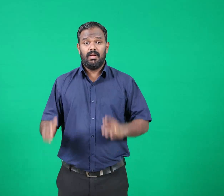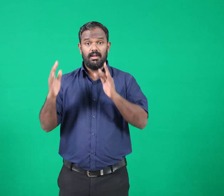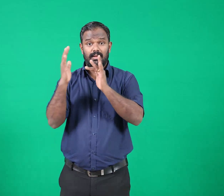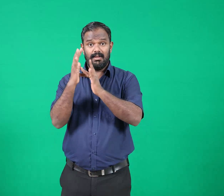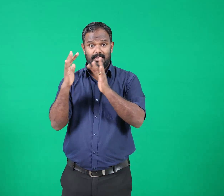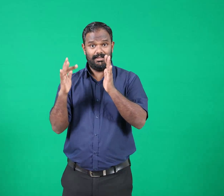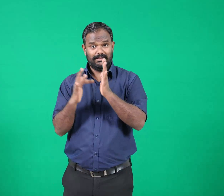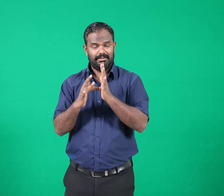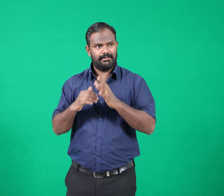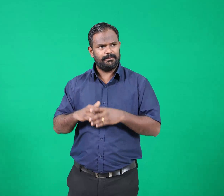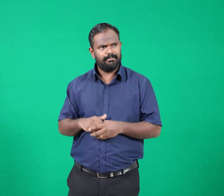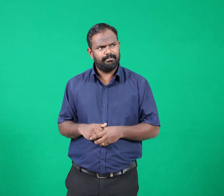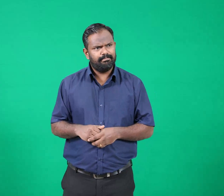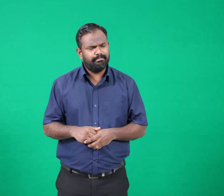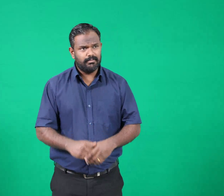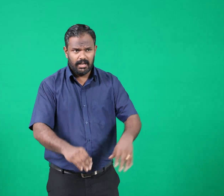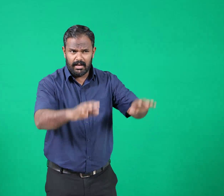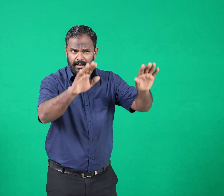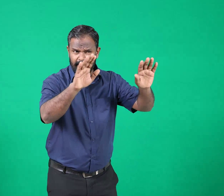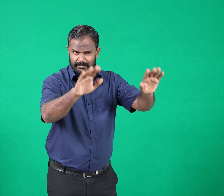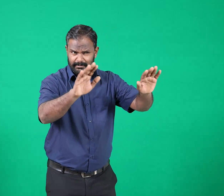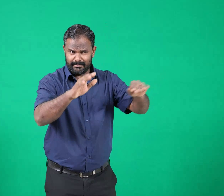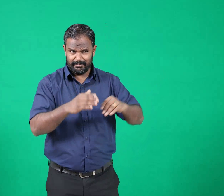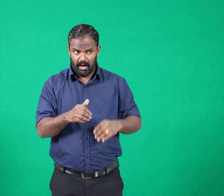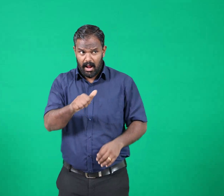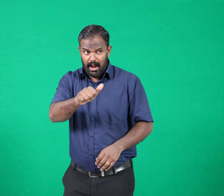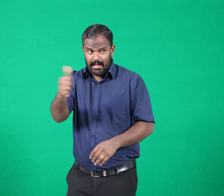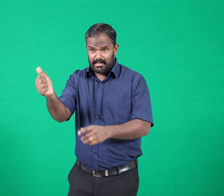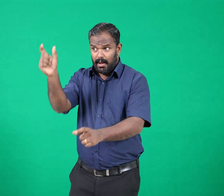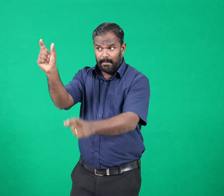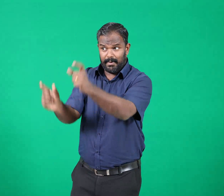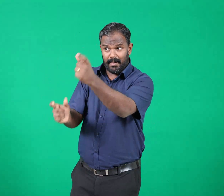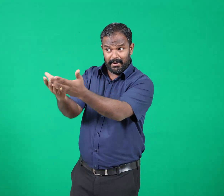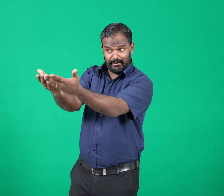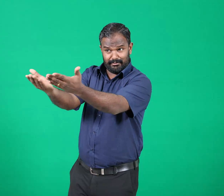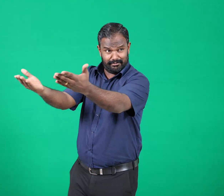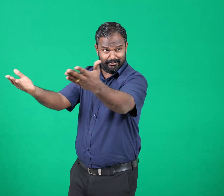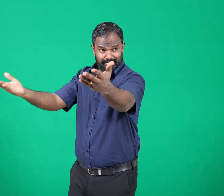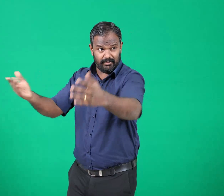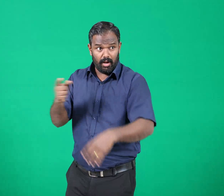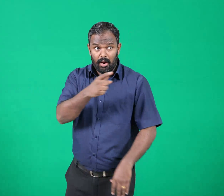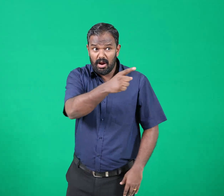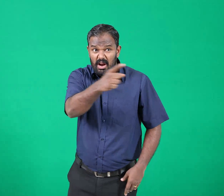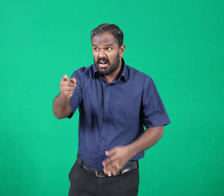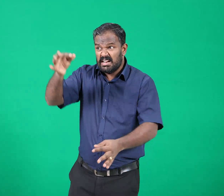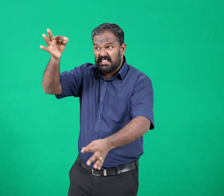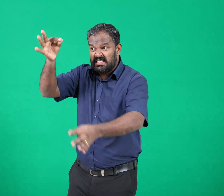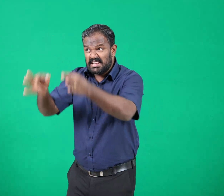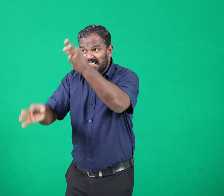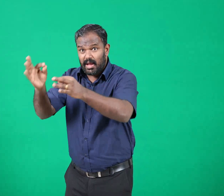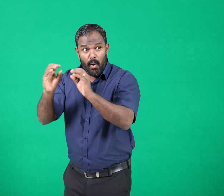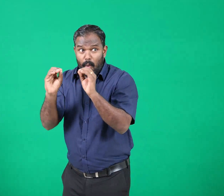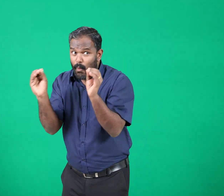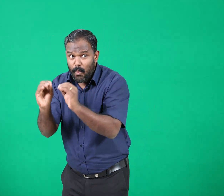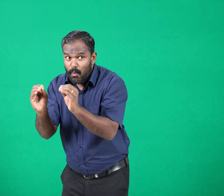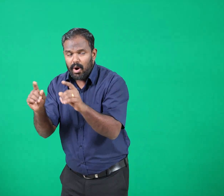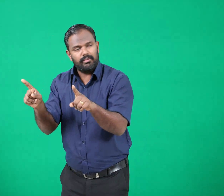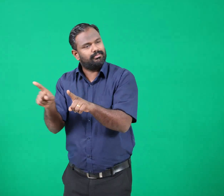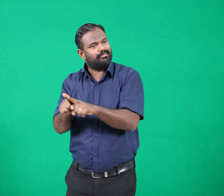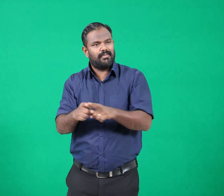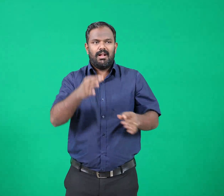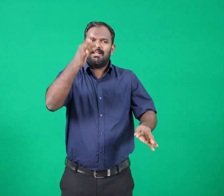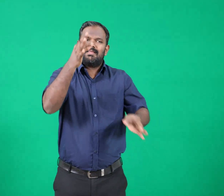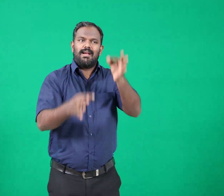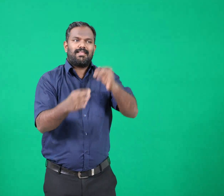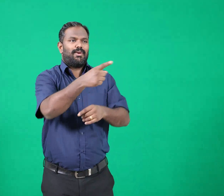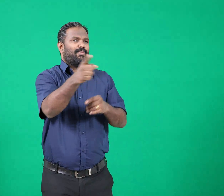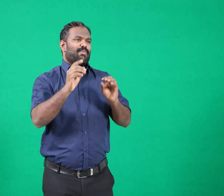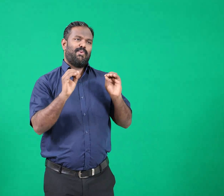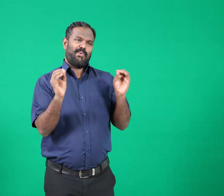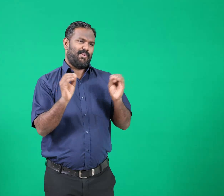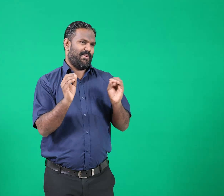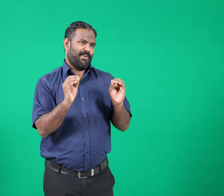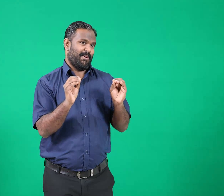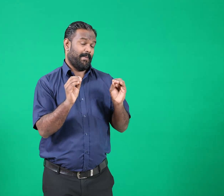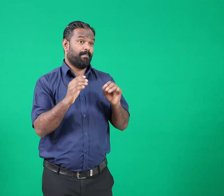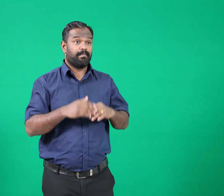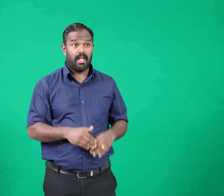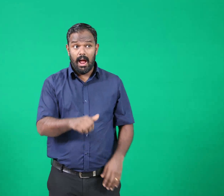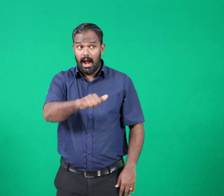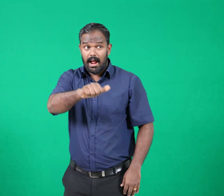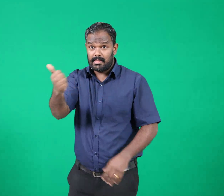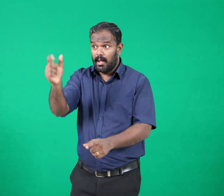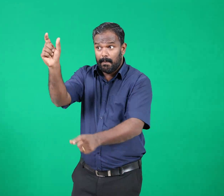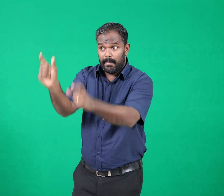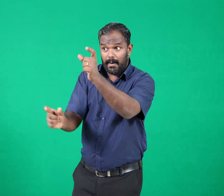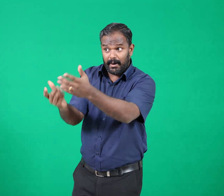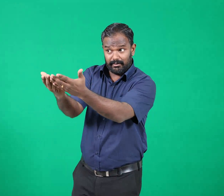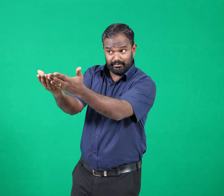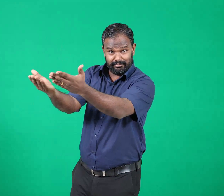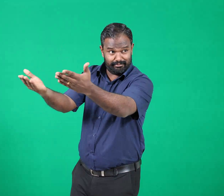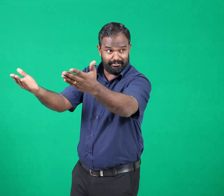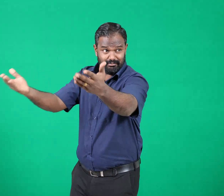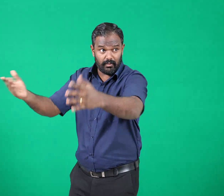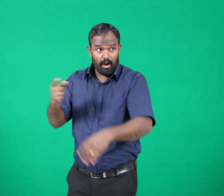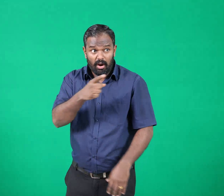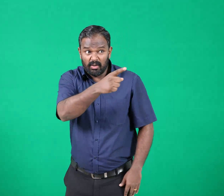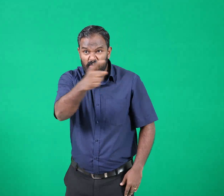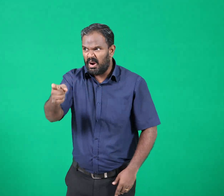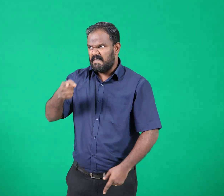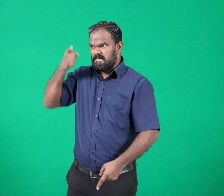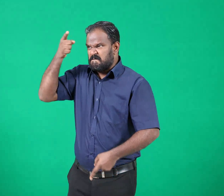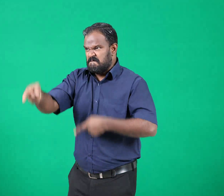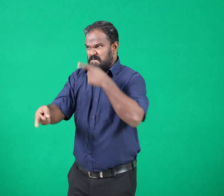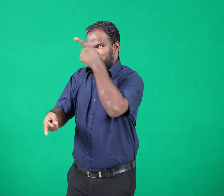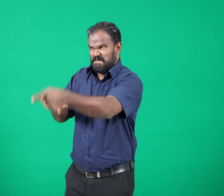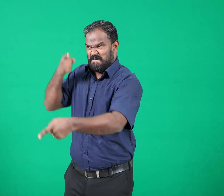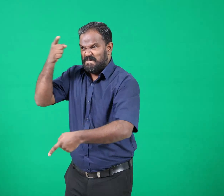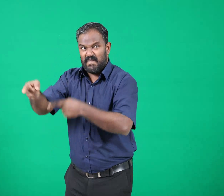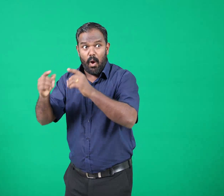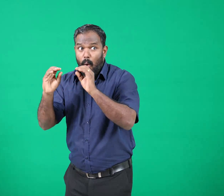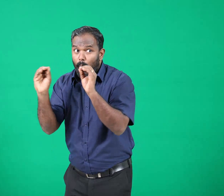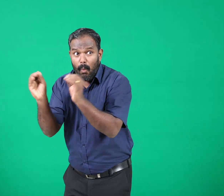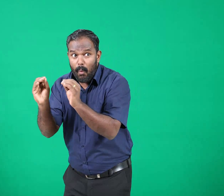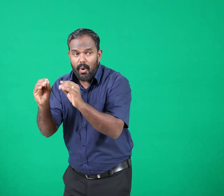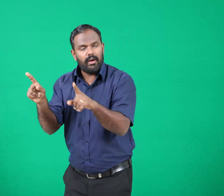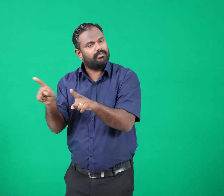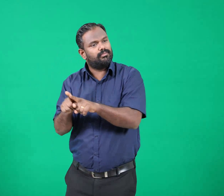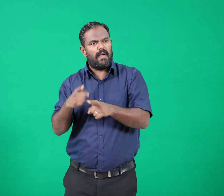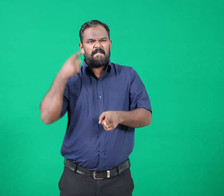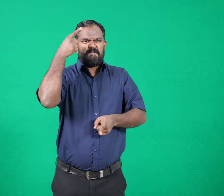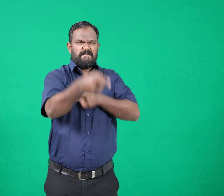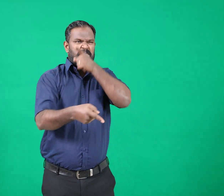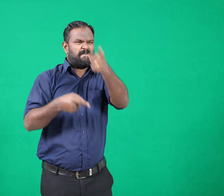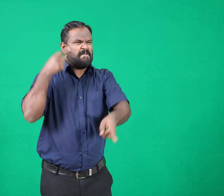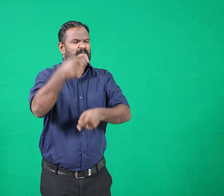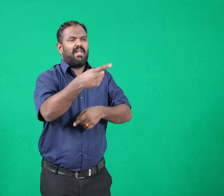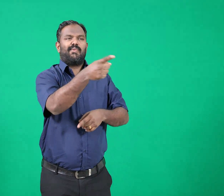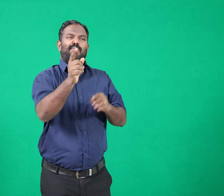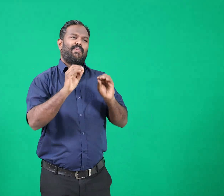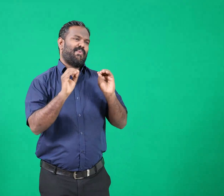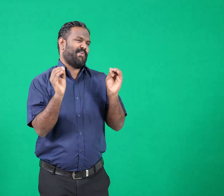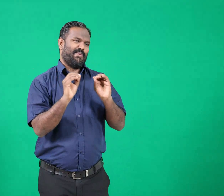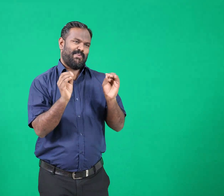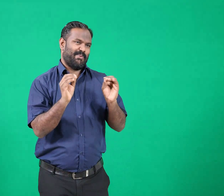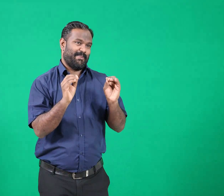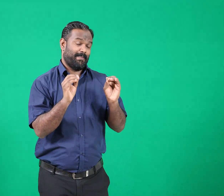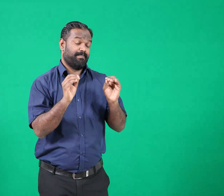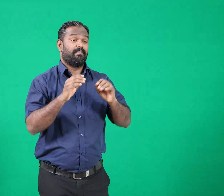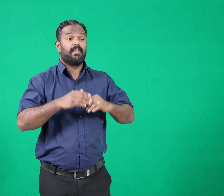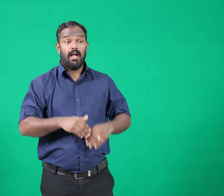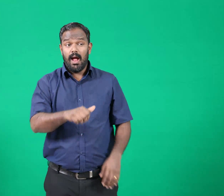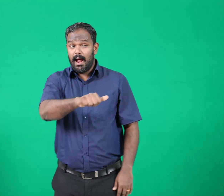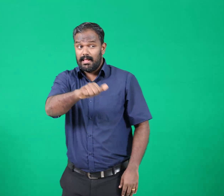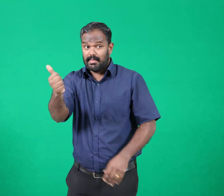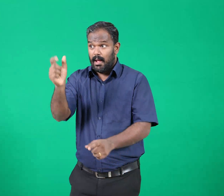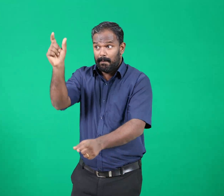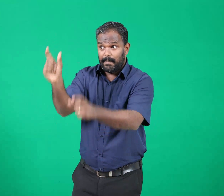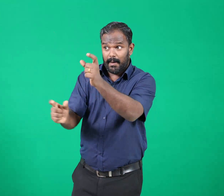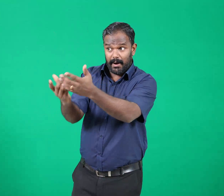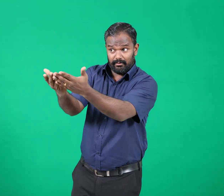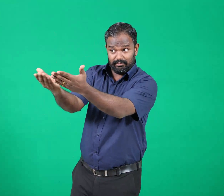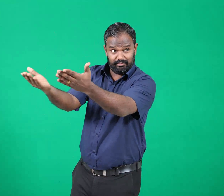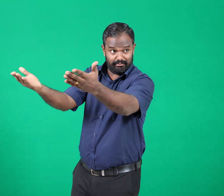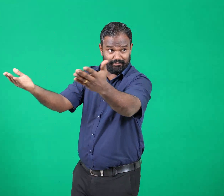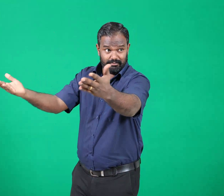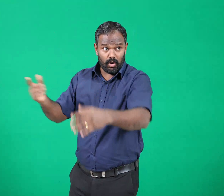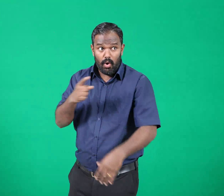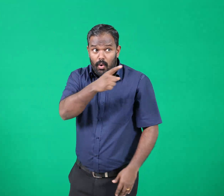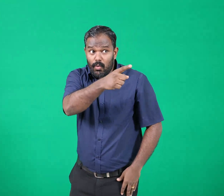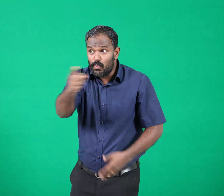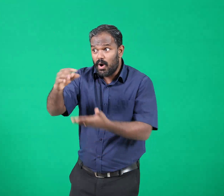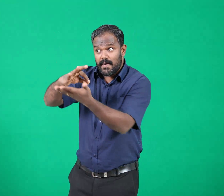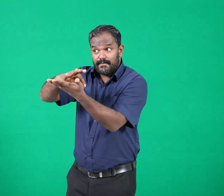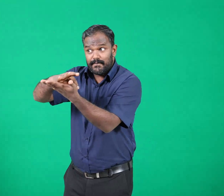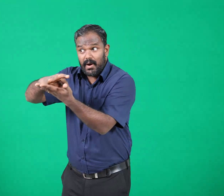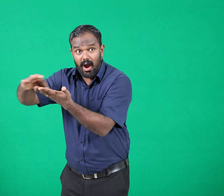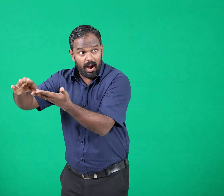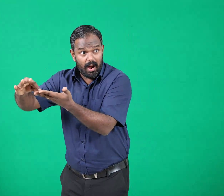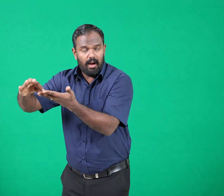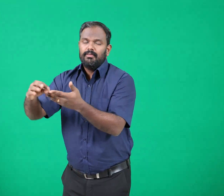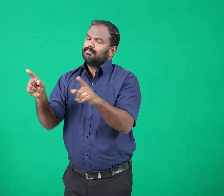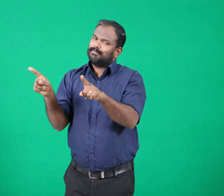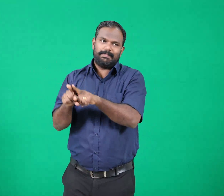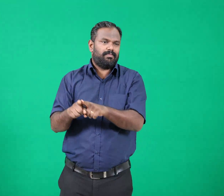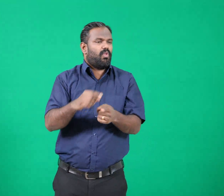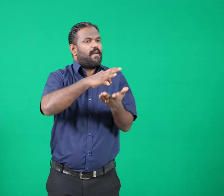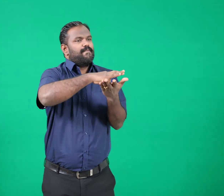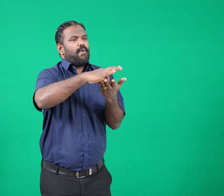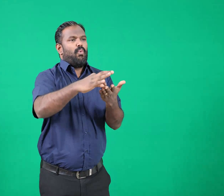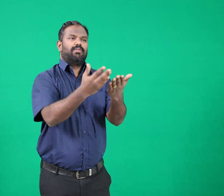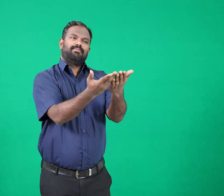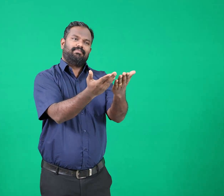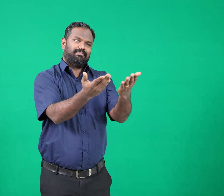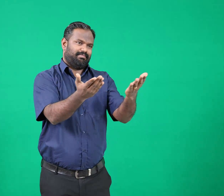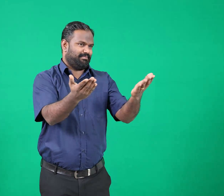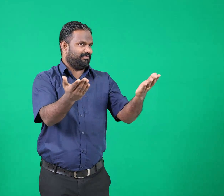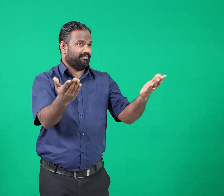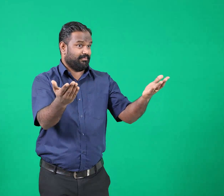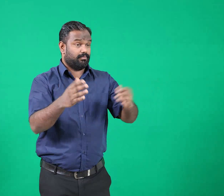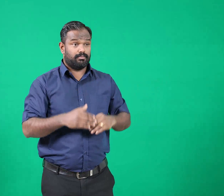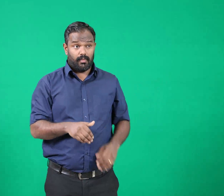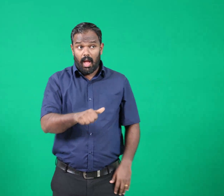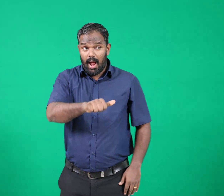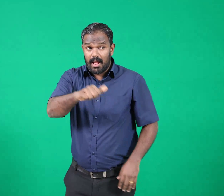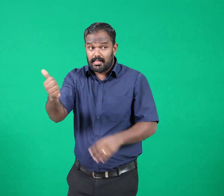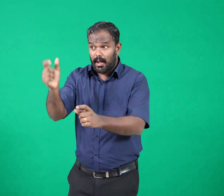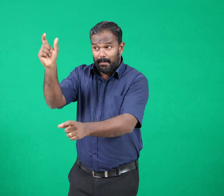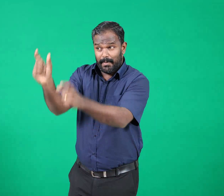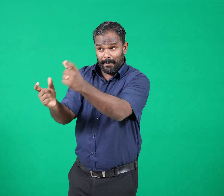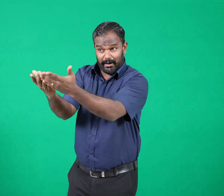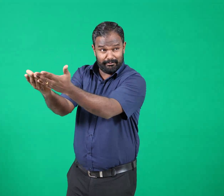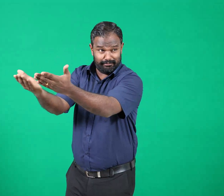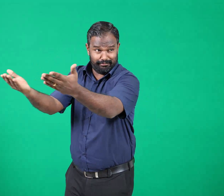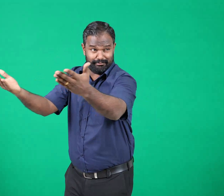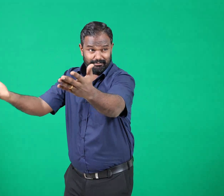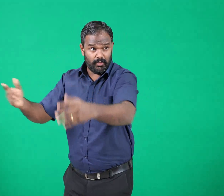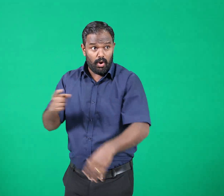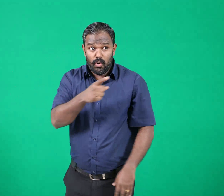Do not condemn, and you will not be condemned. Forgive, and you will be forgiven.